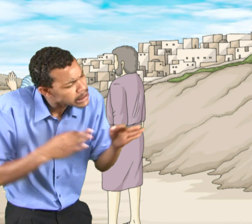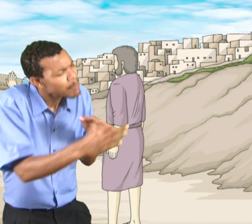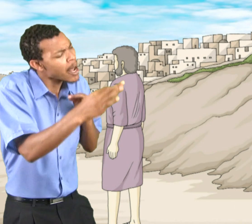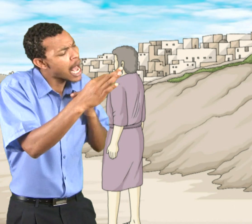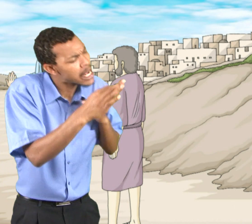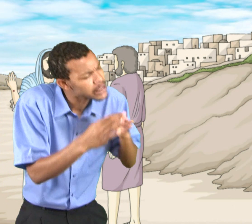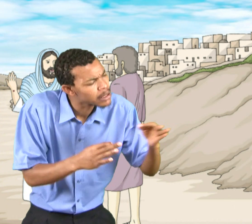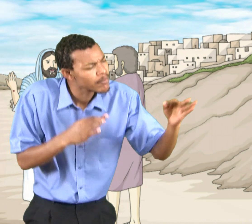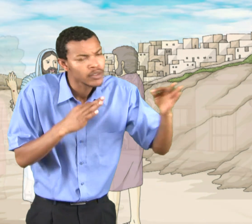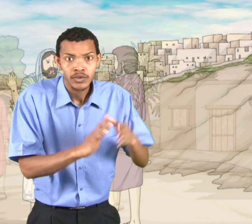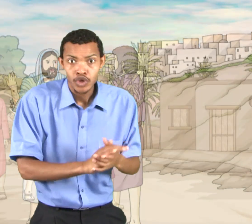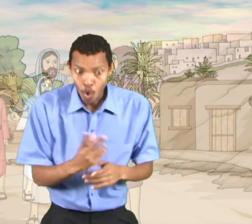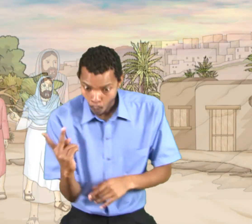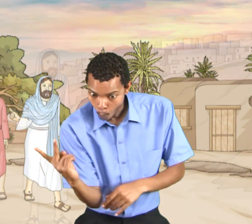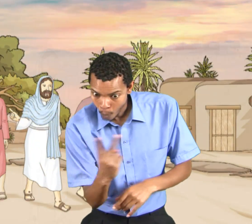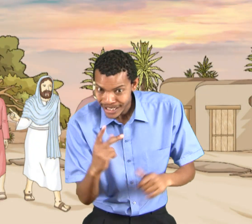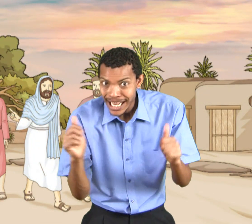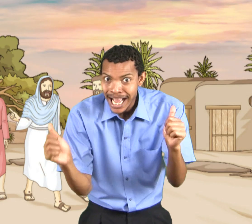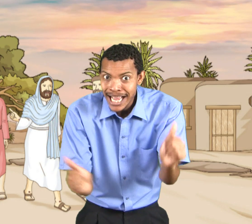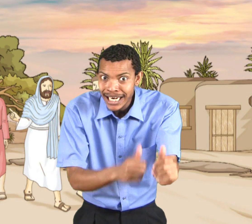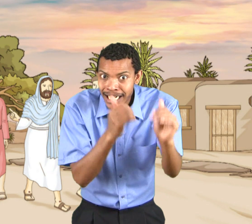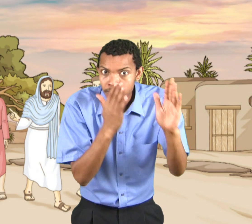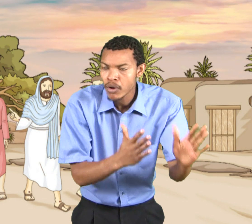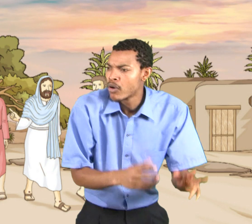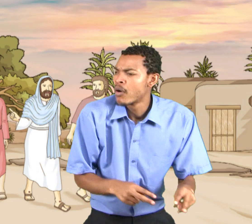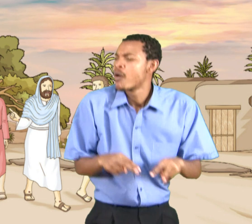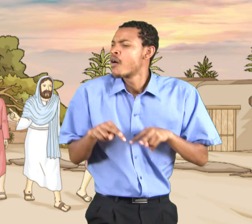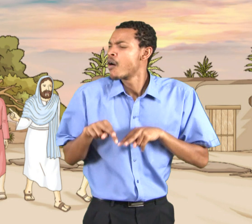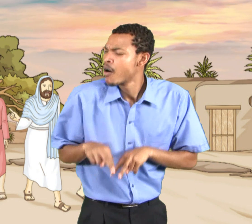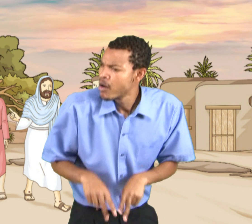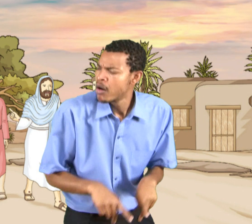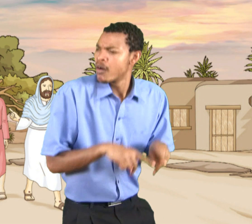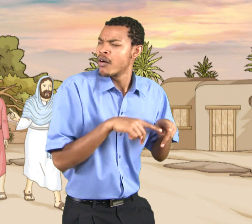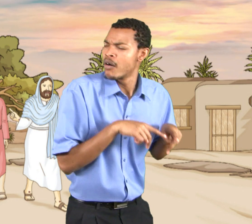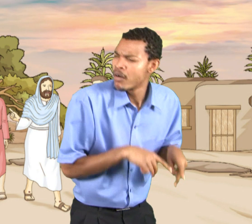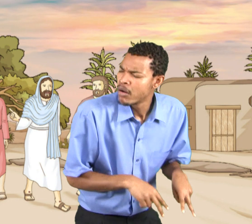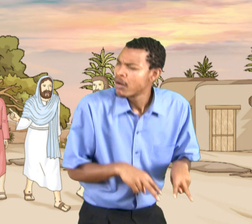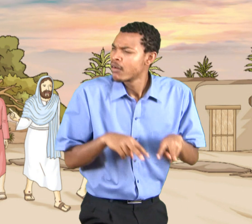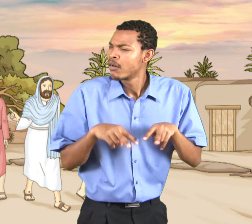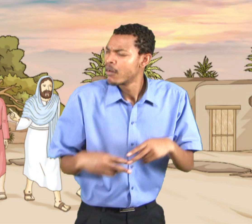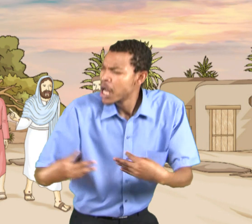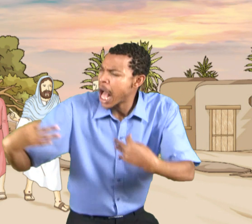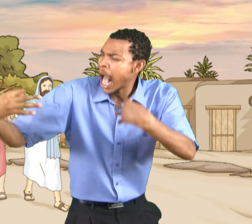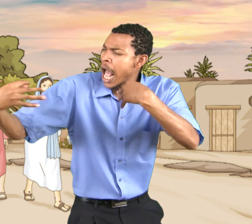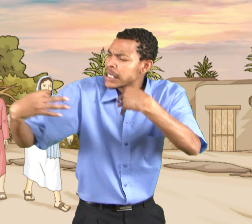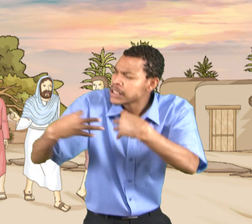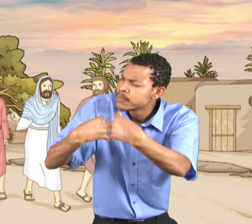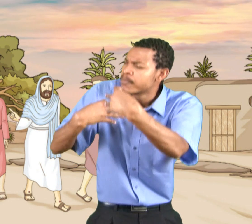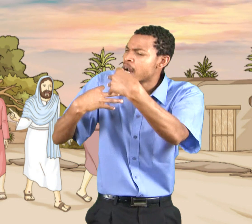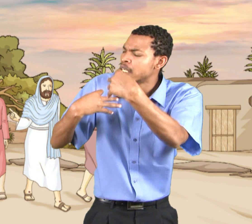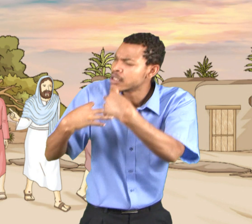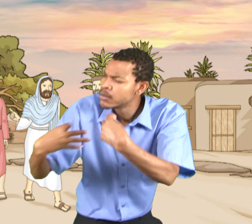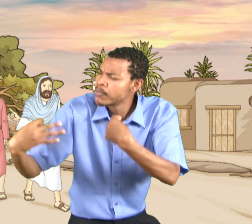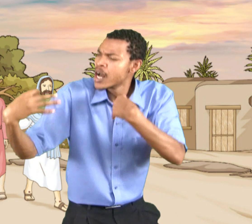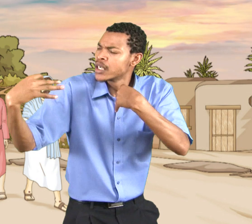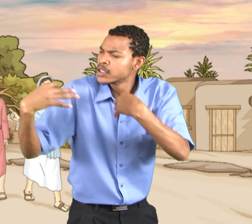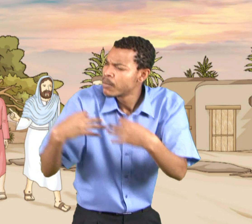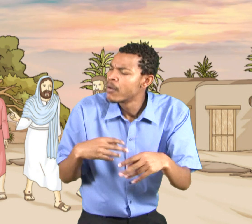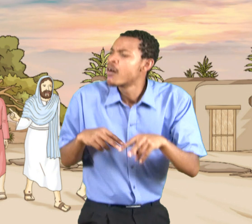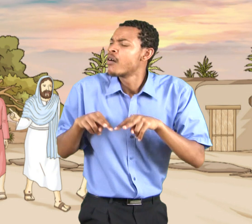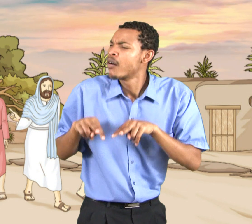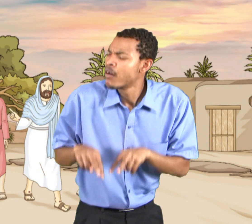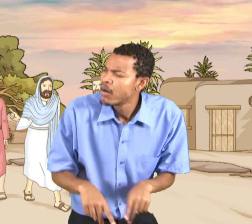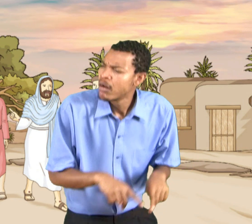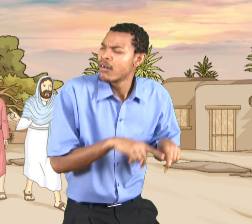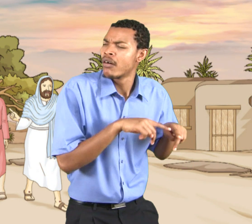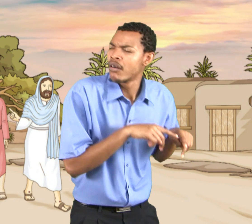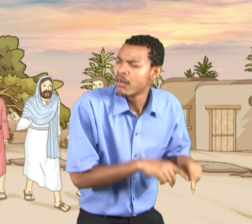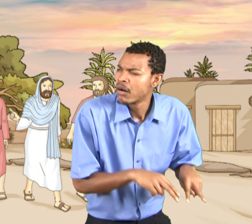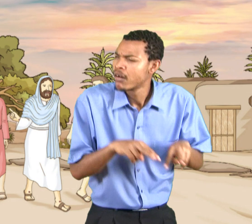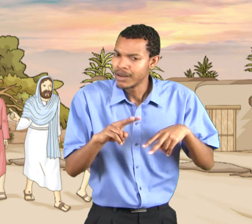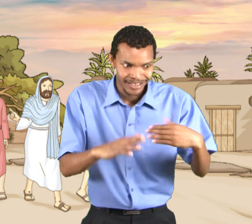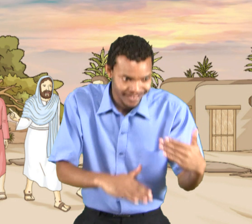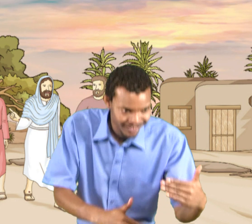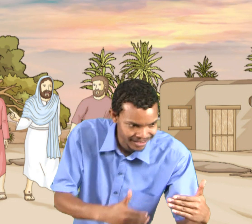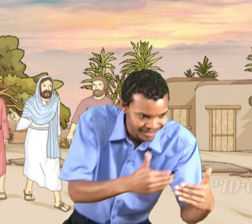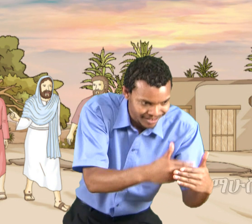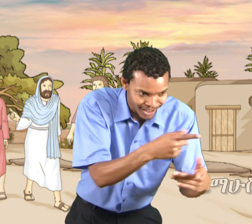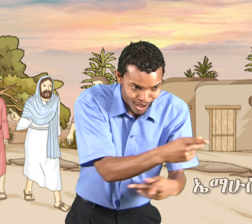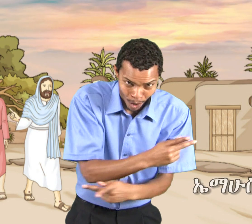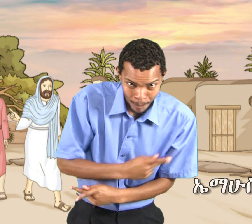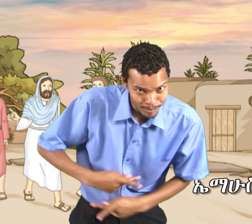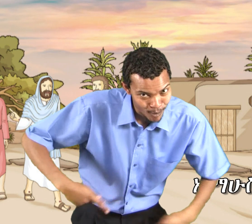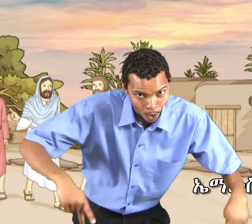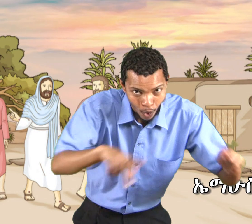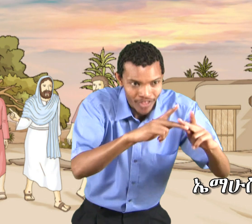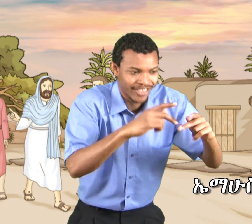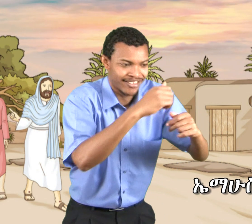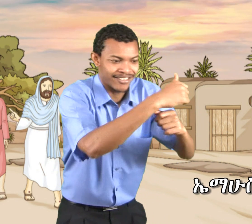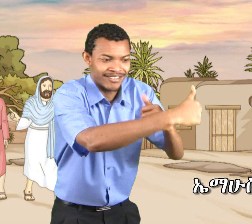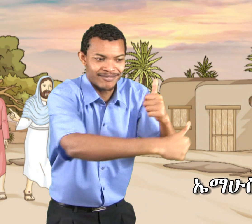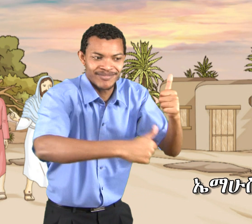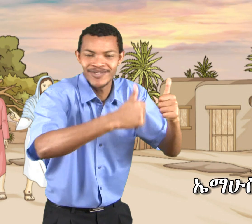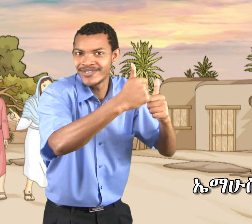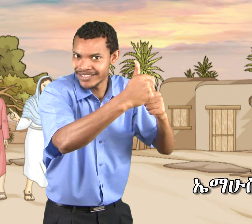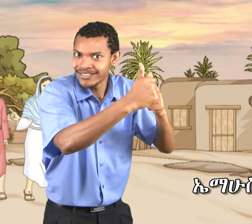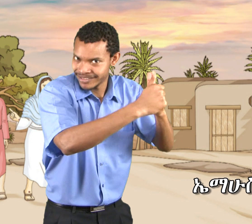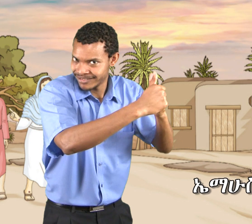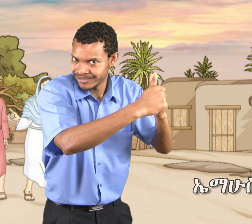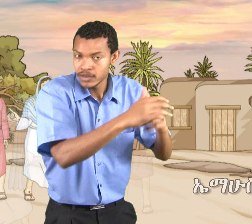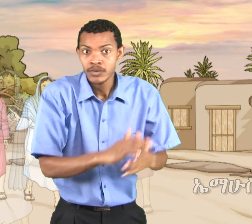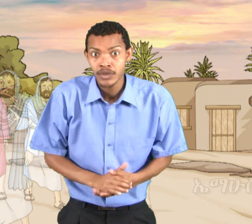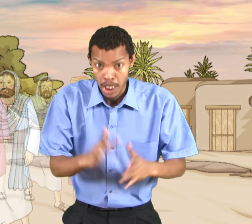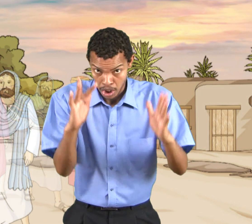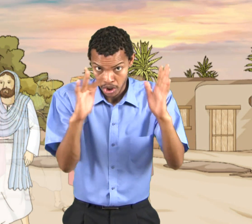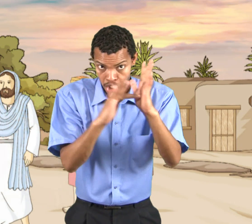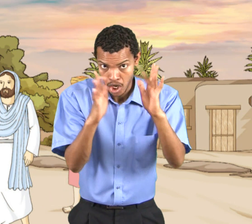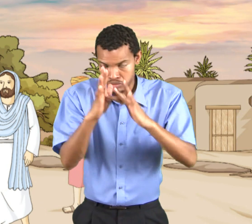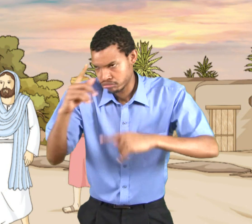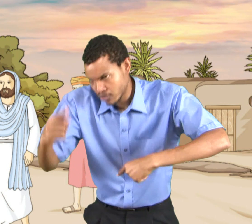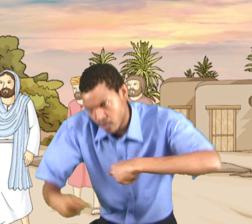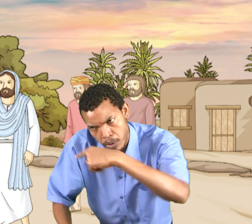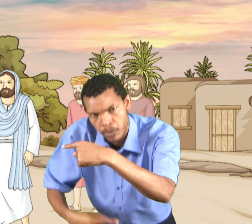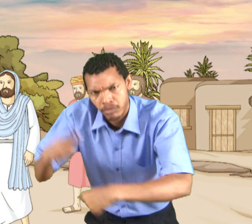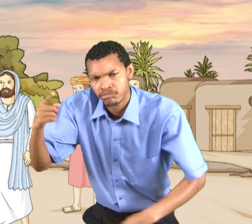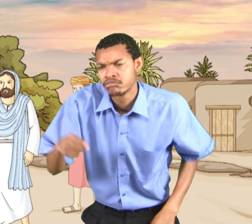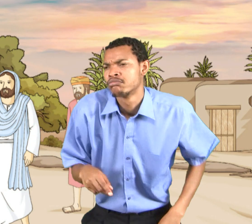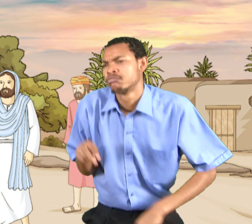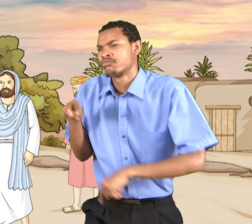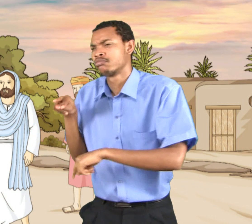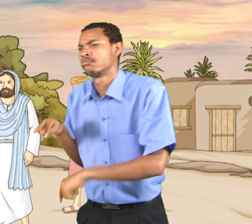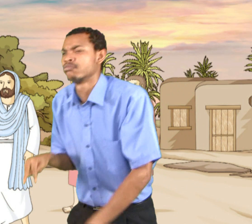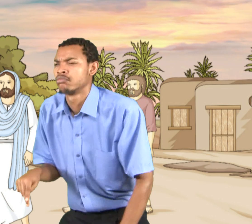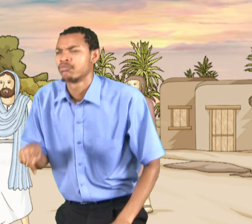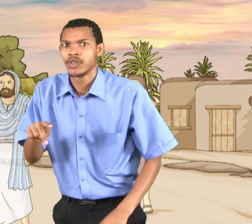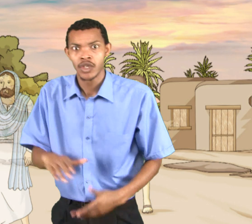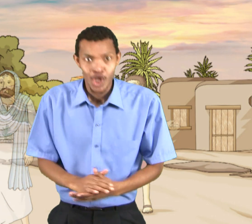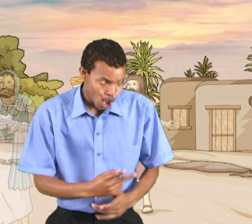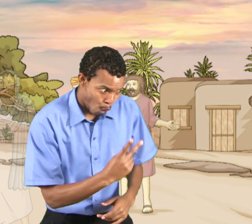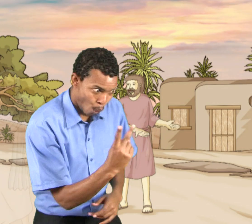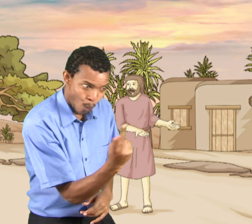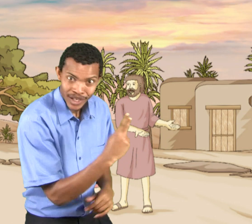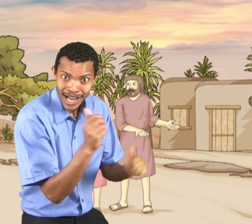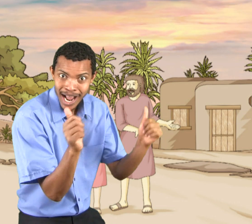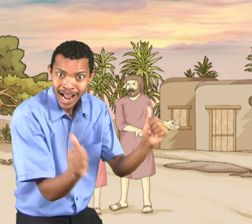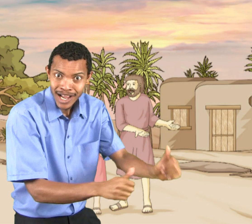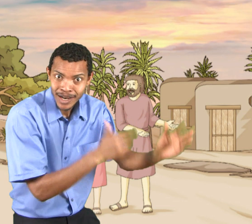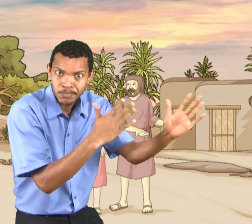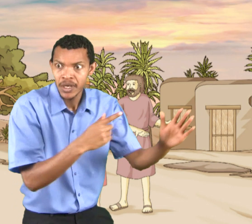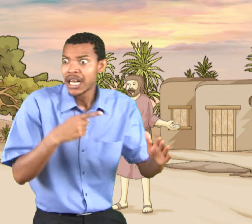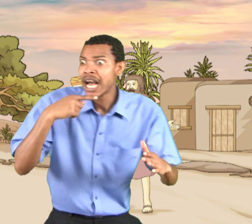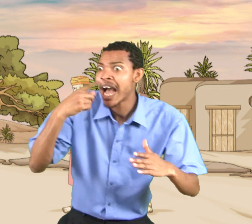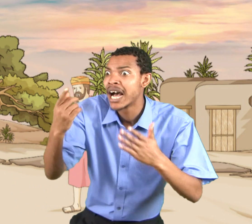As they approached the village where they were headed, He seemed to be going farther.